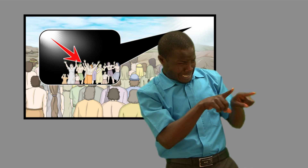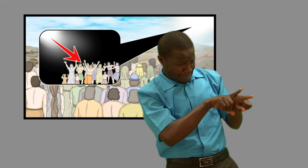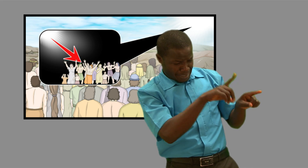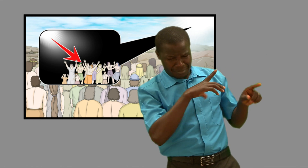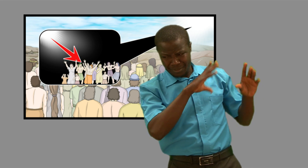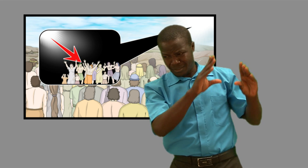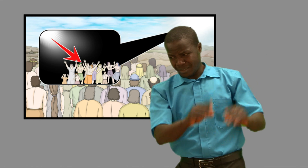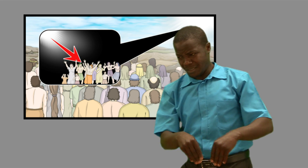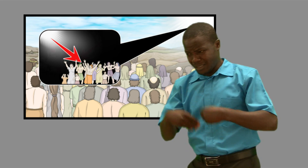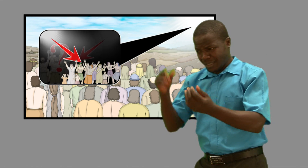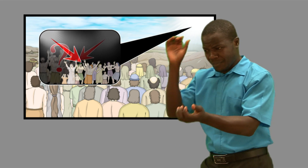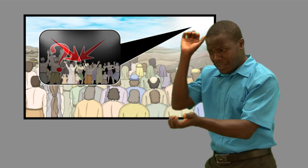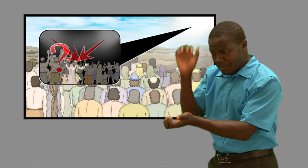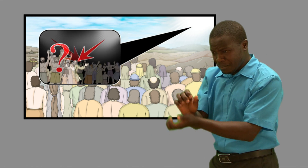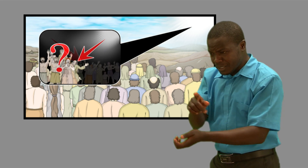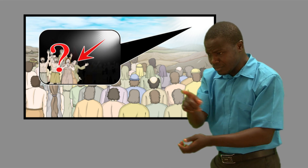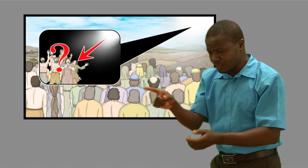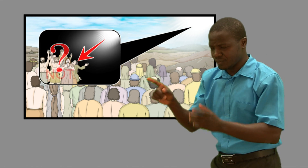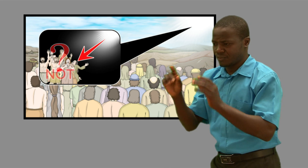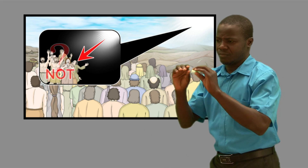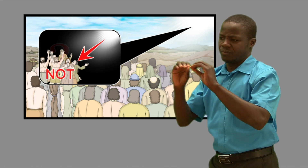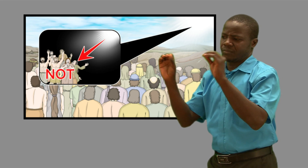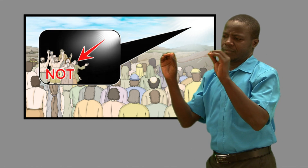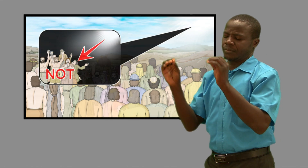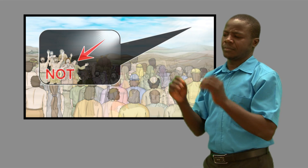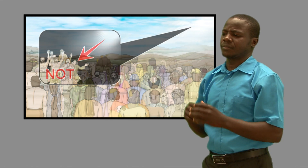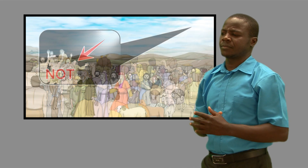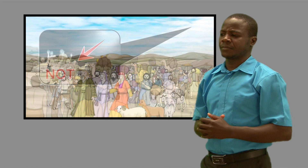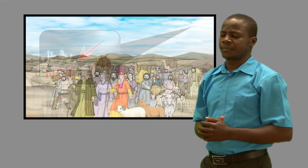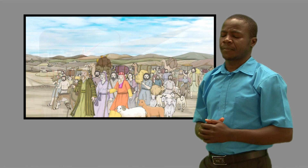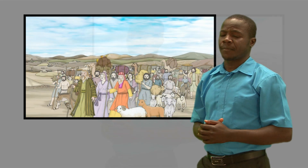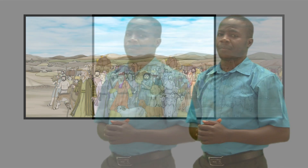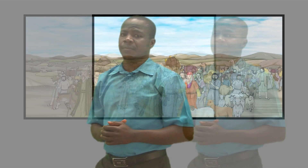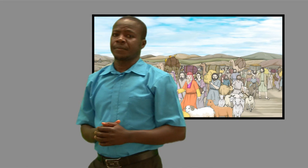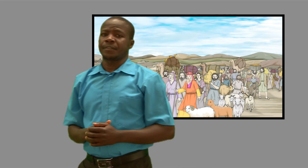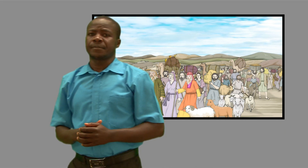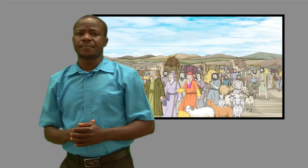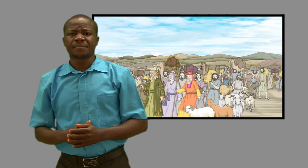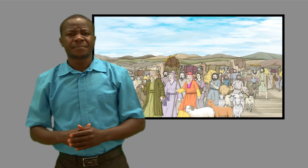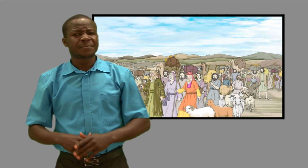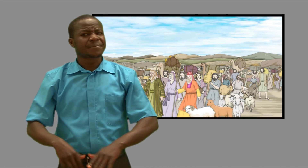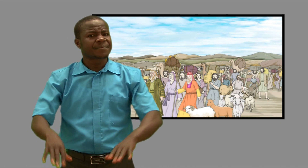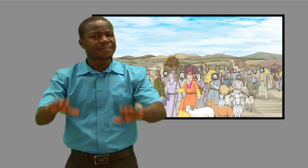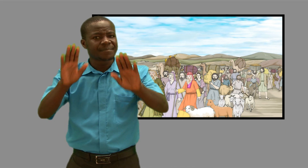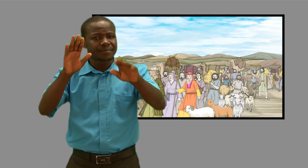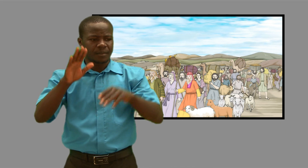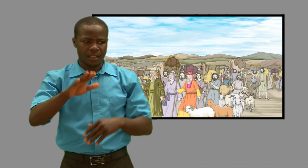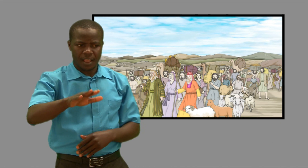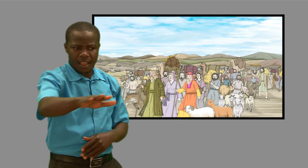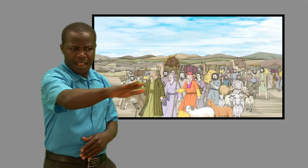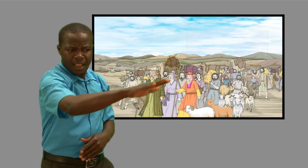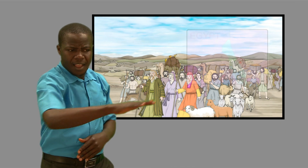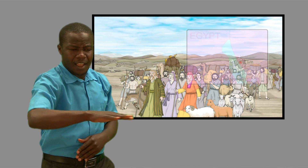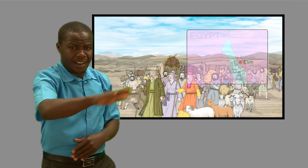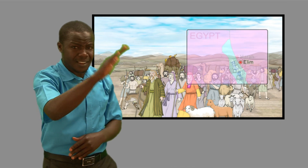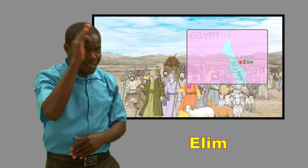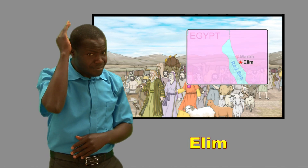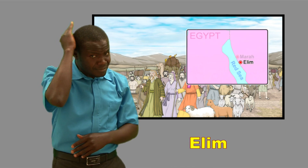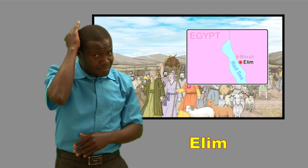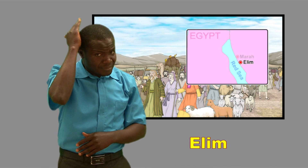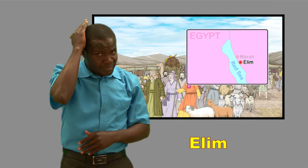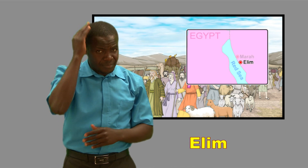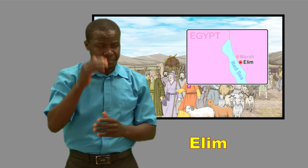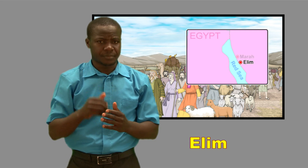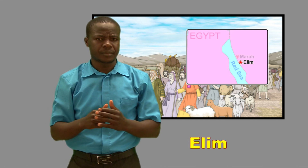For I am the LORD who heals you.”